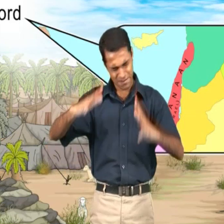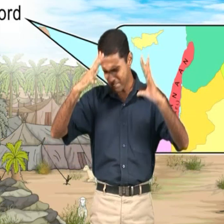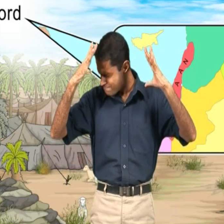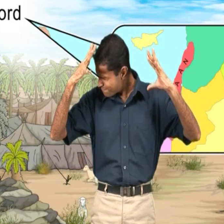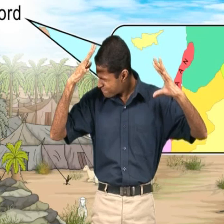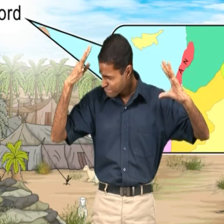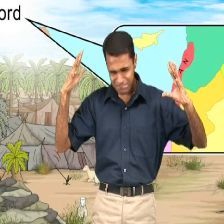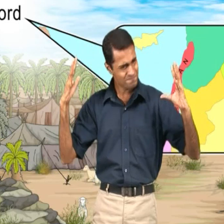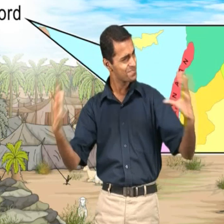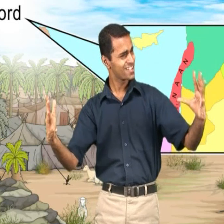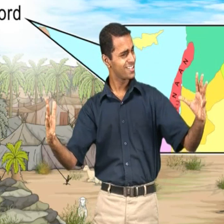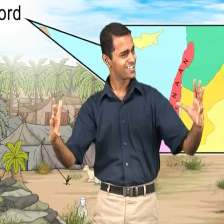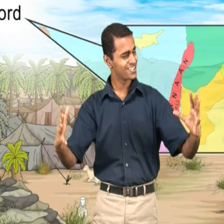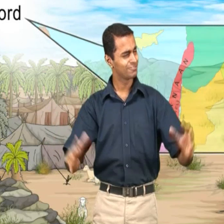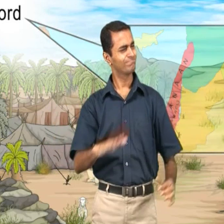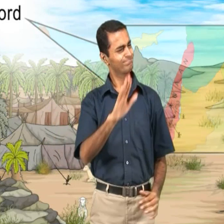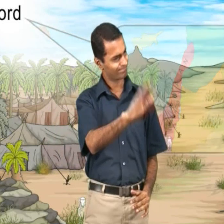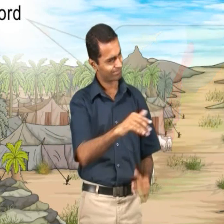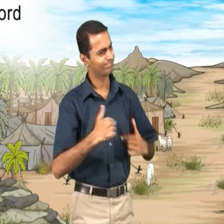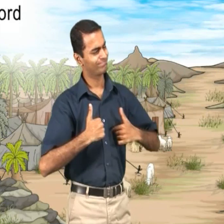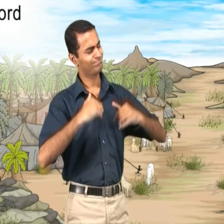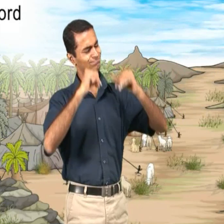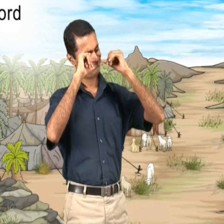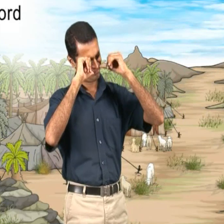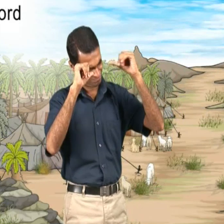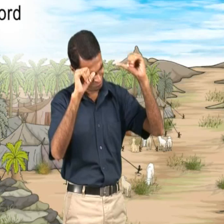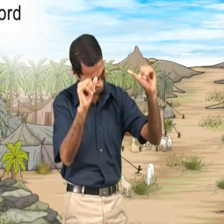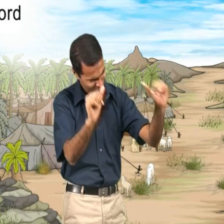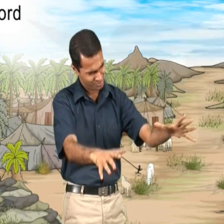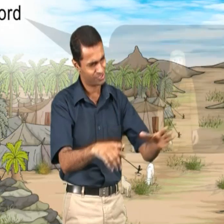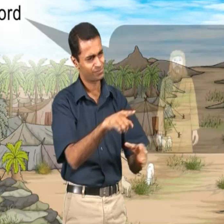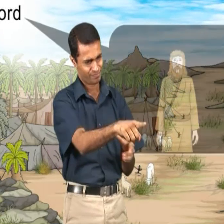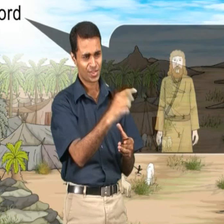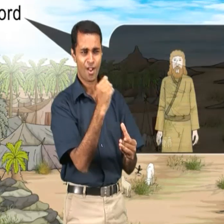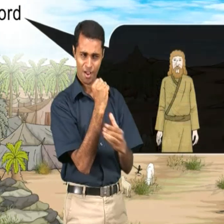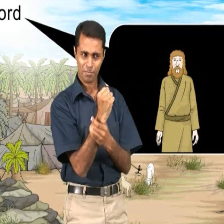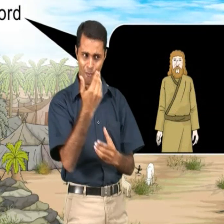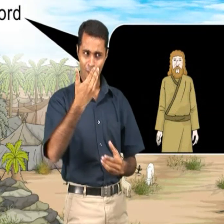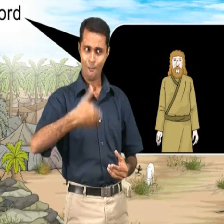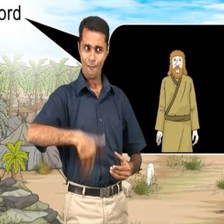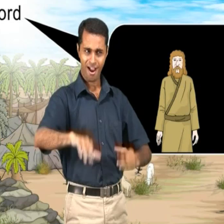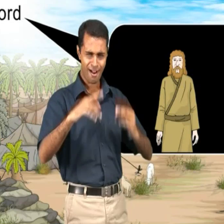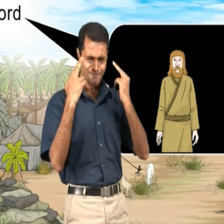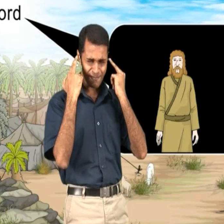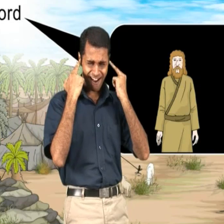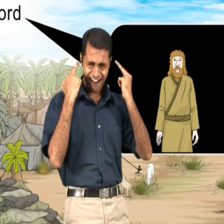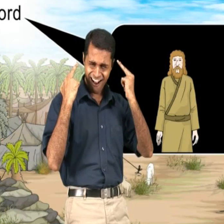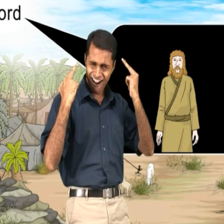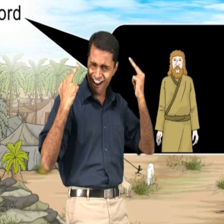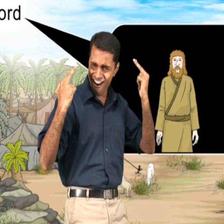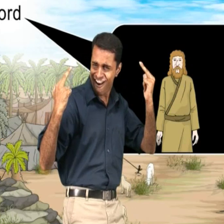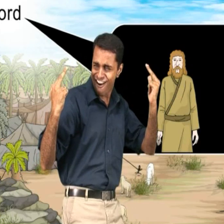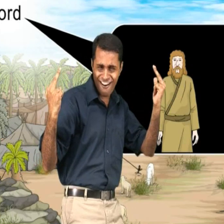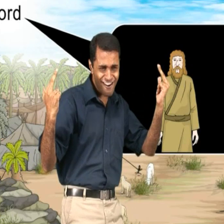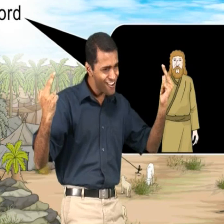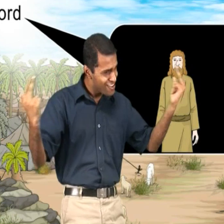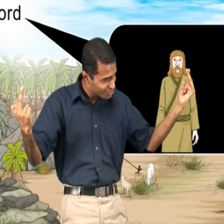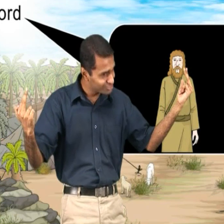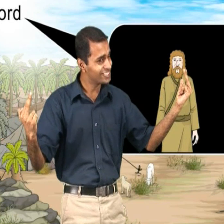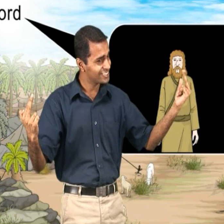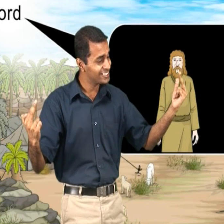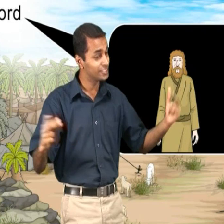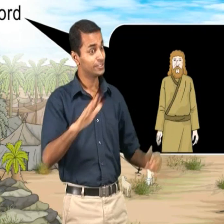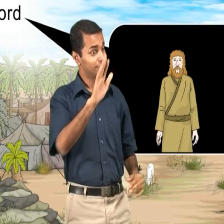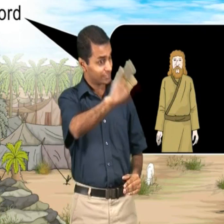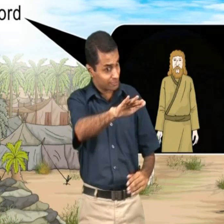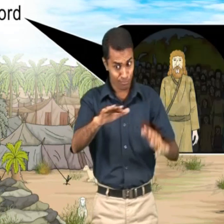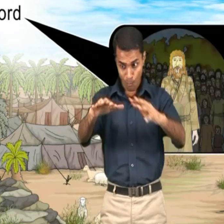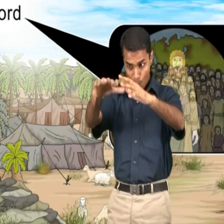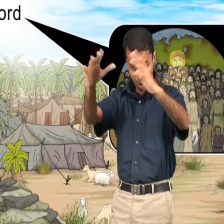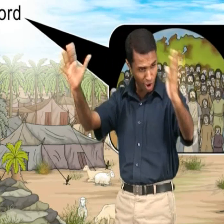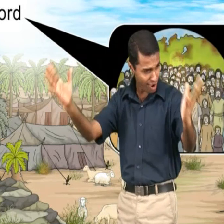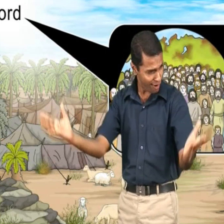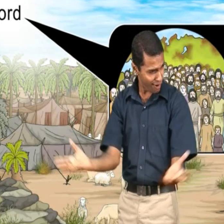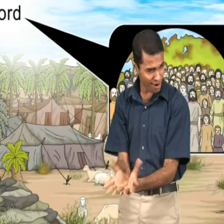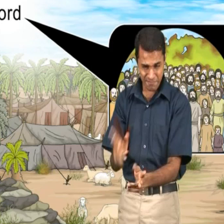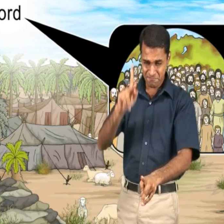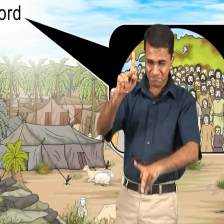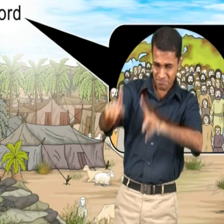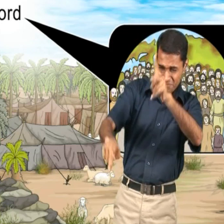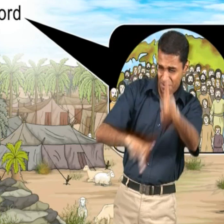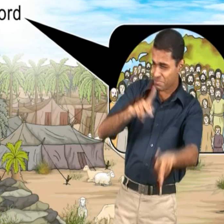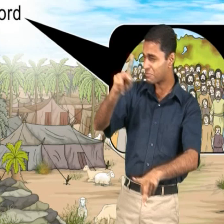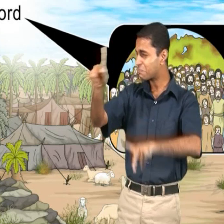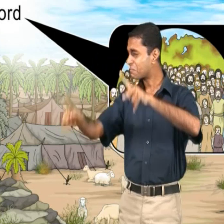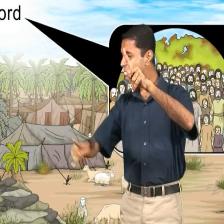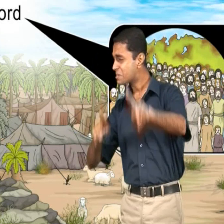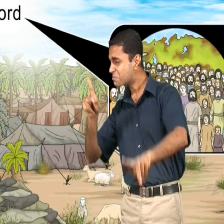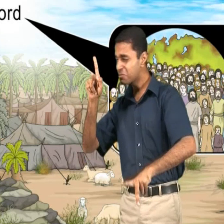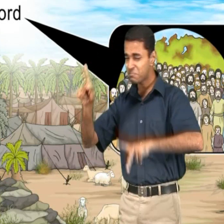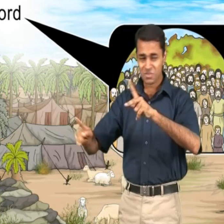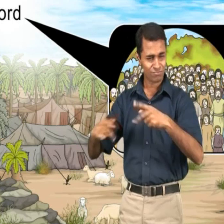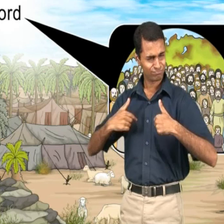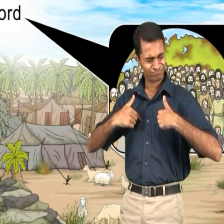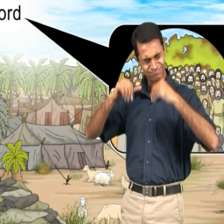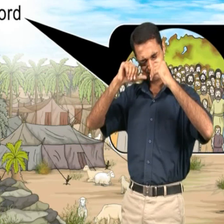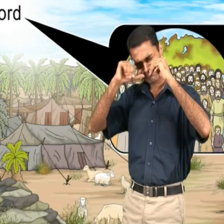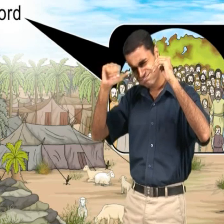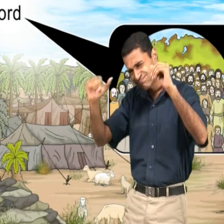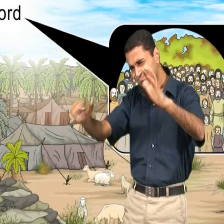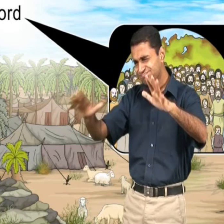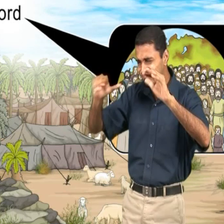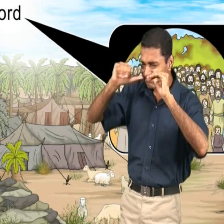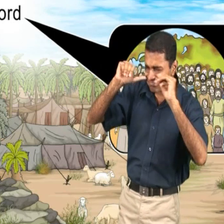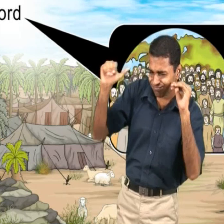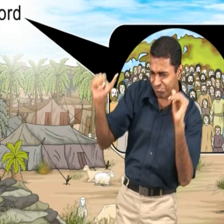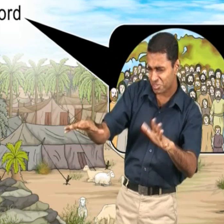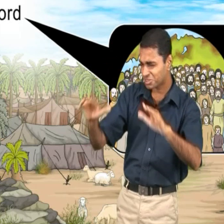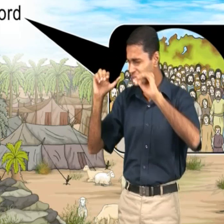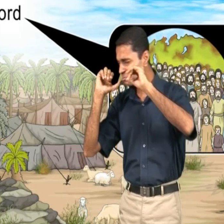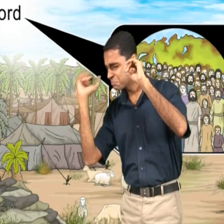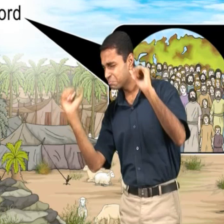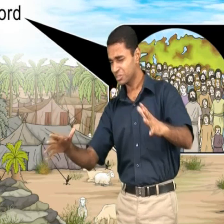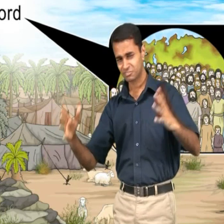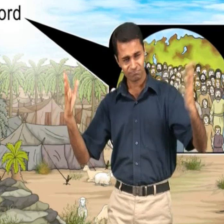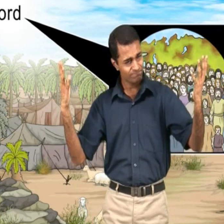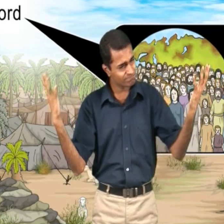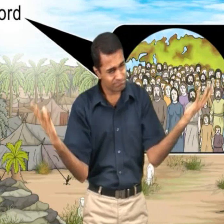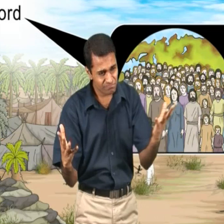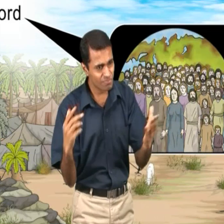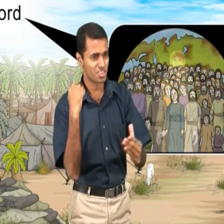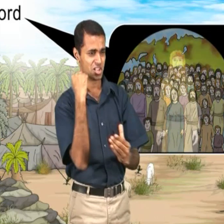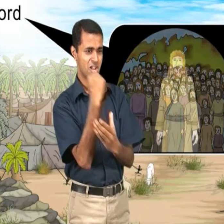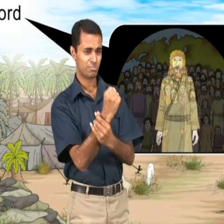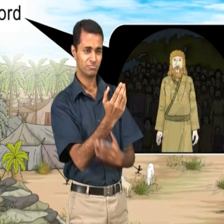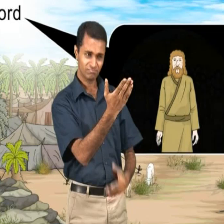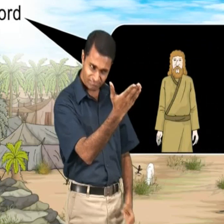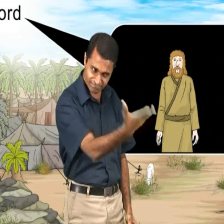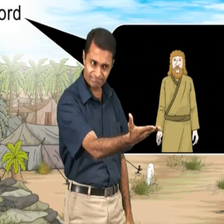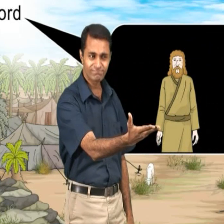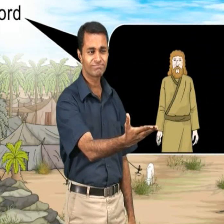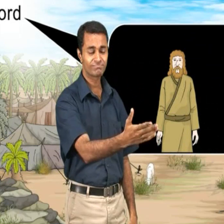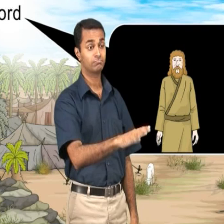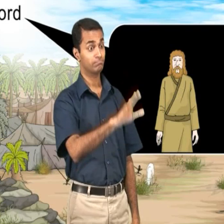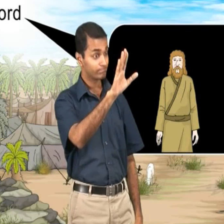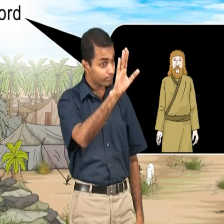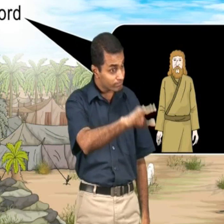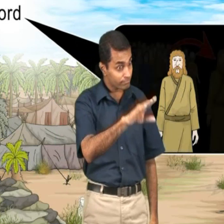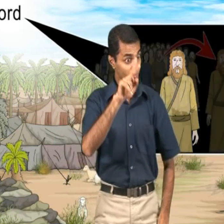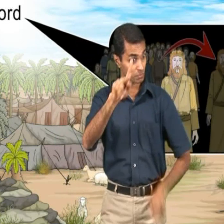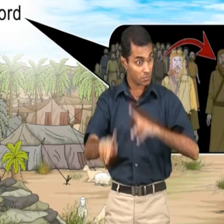I will make your name great, so that you will be a blessing.